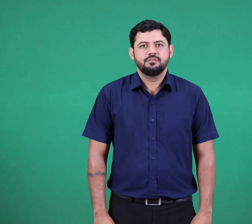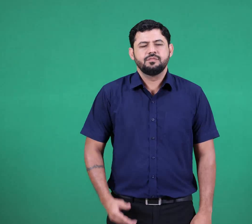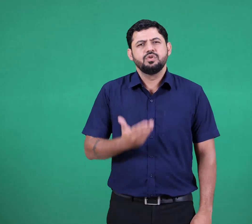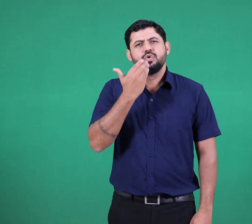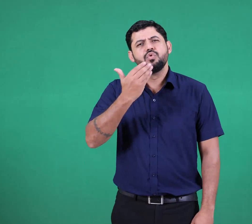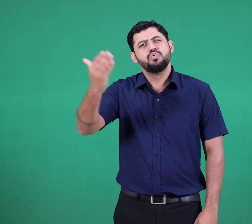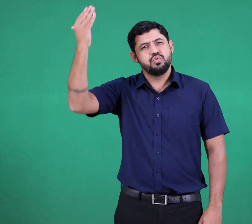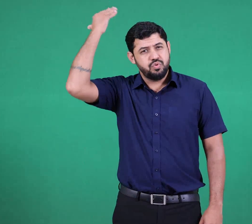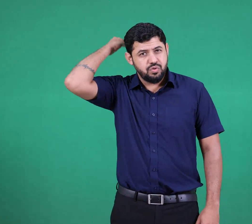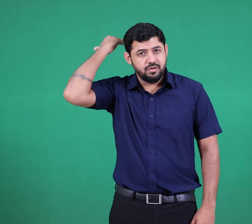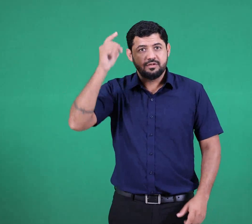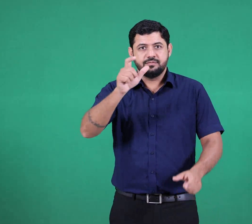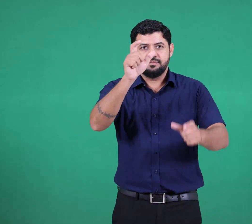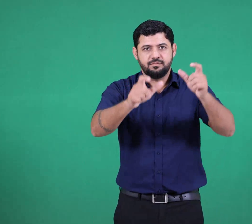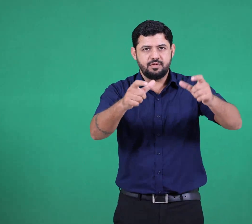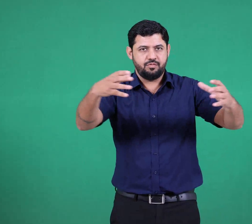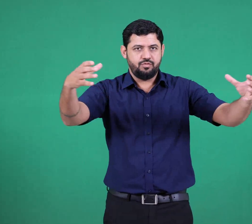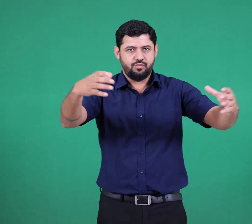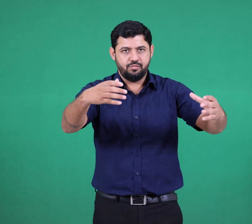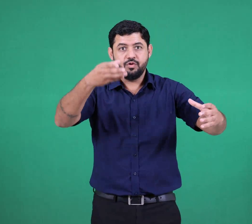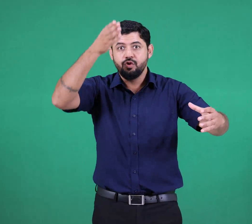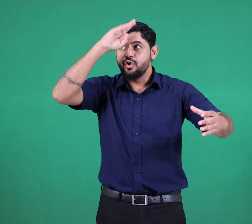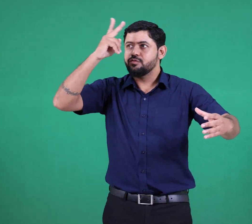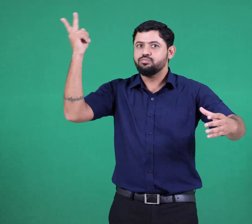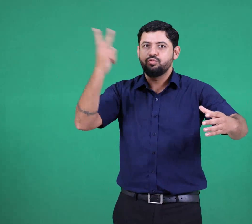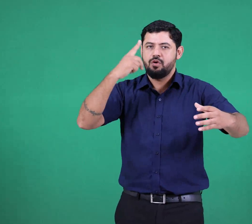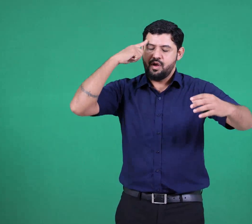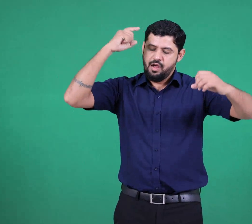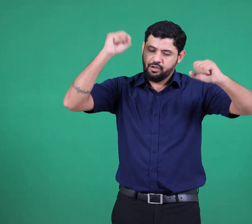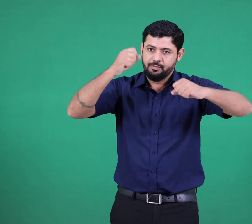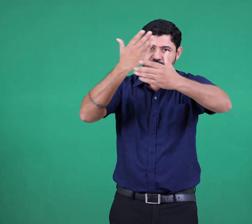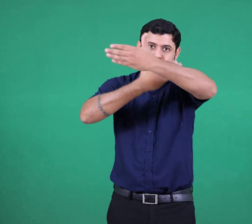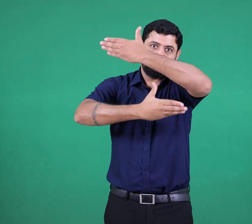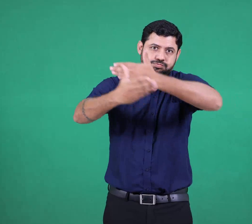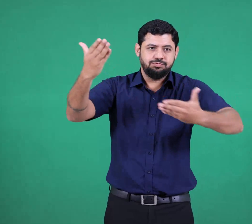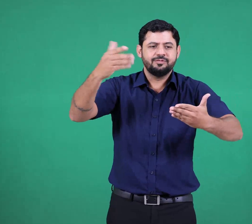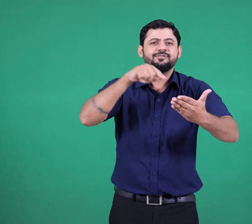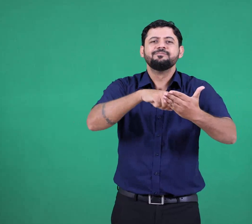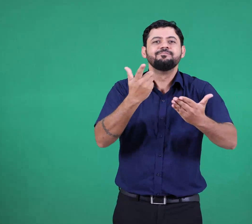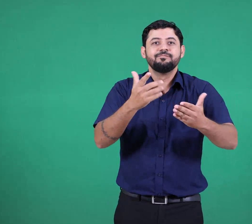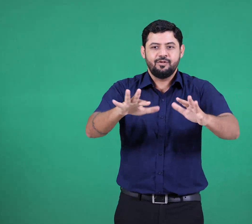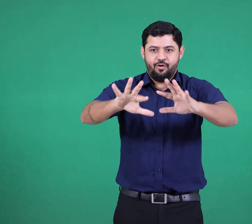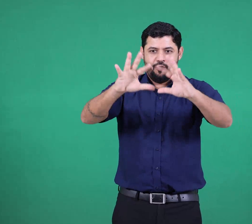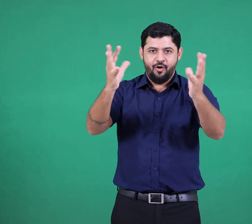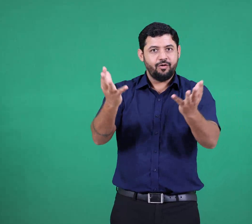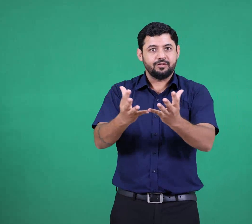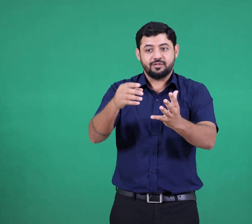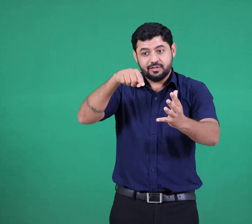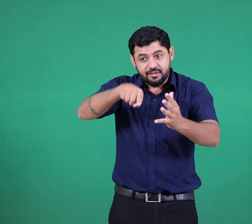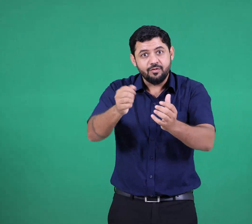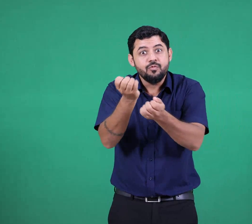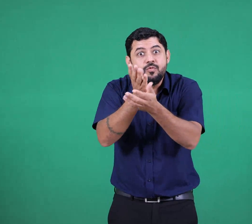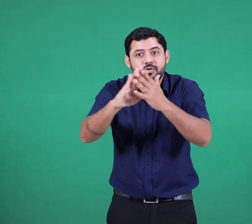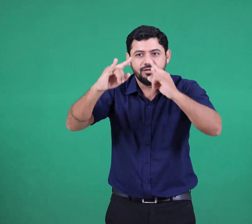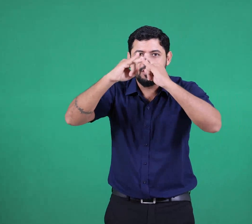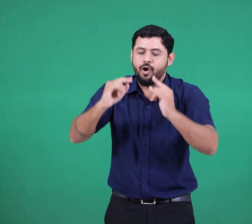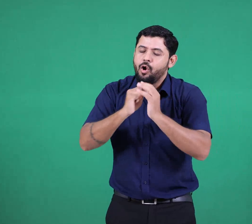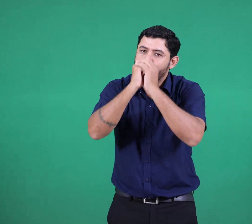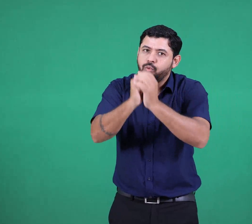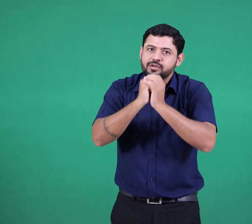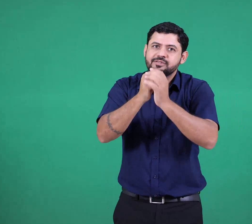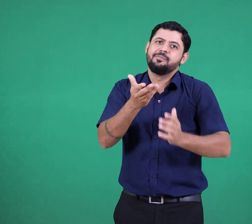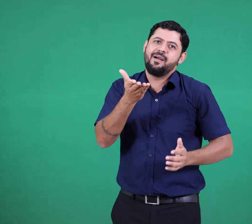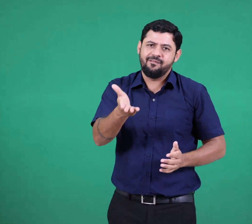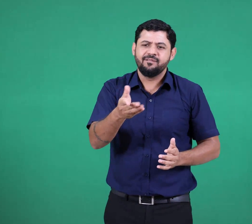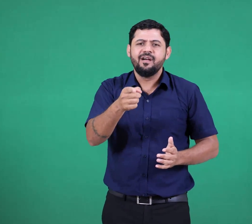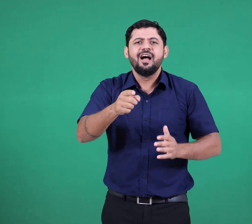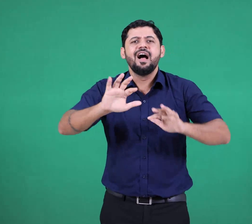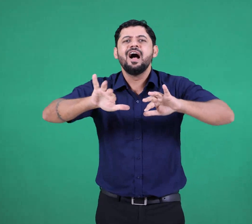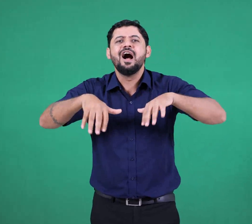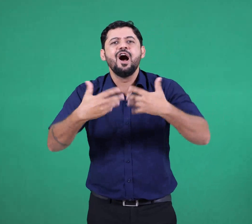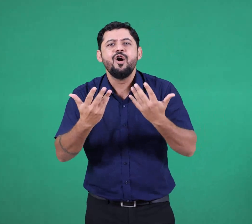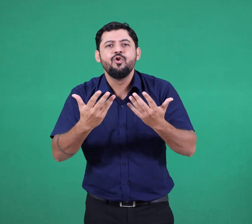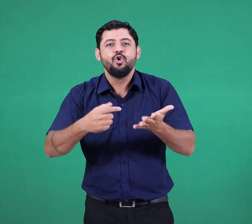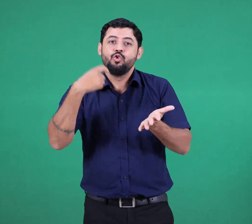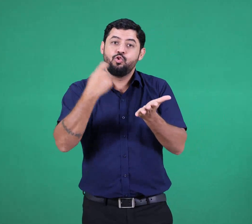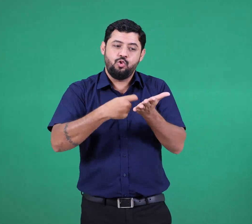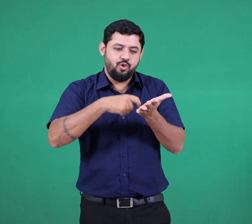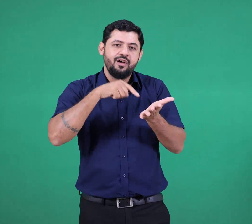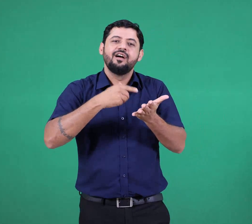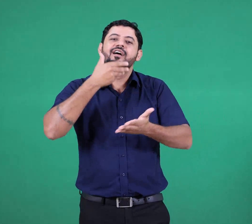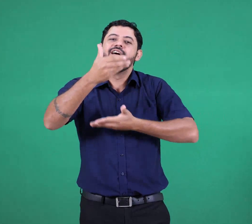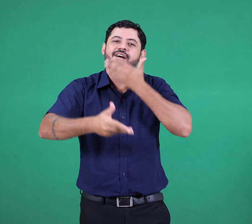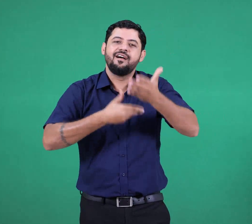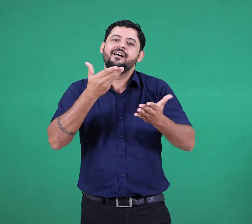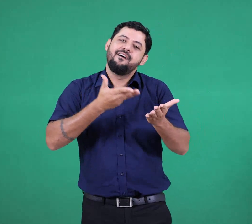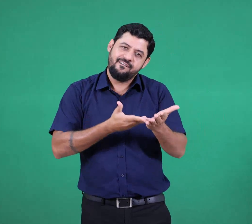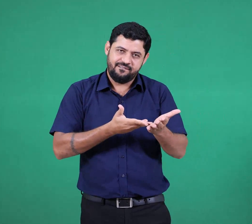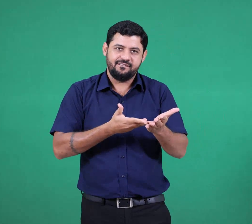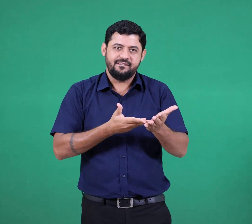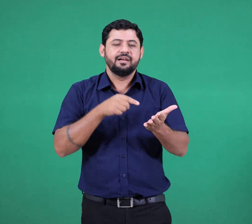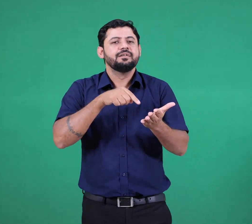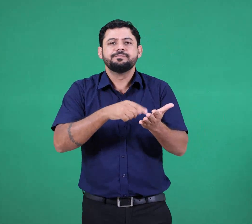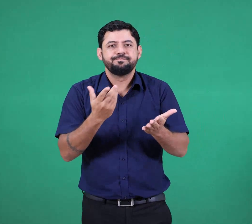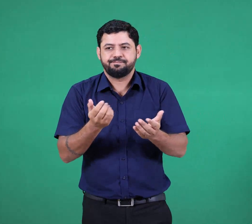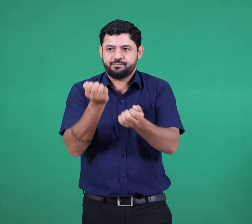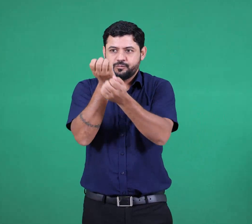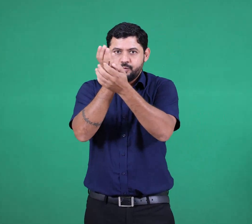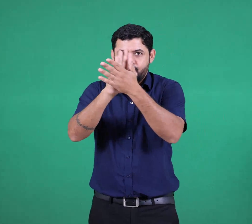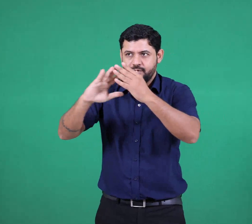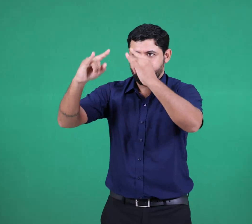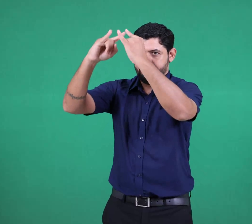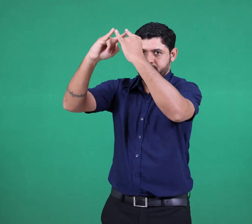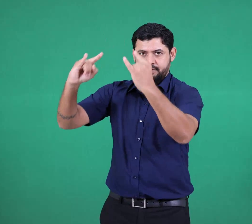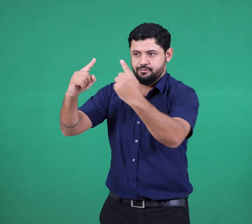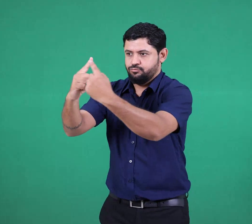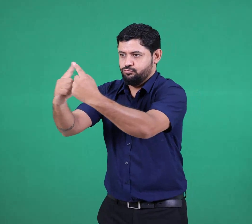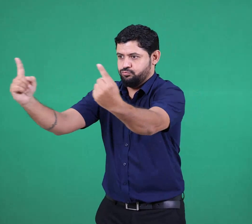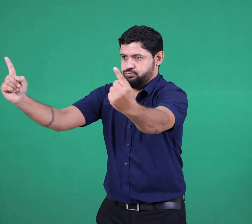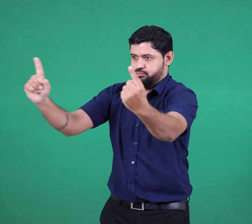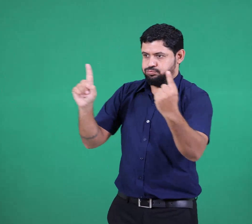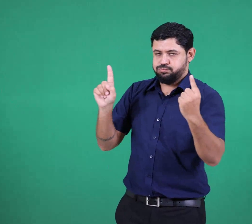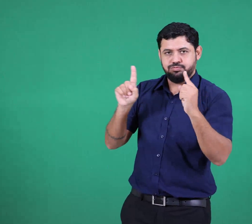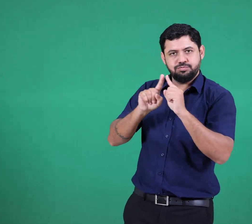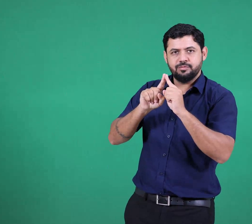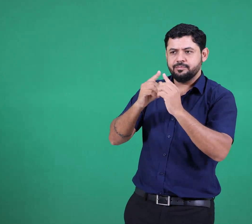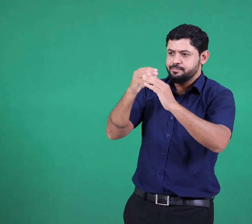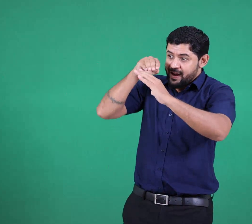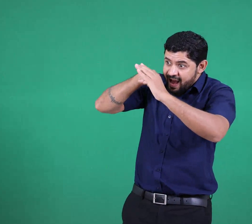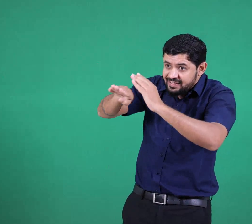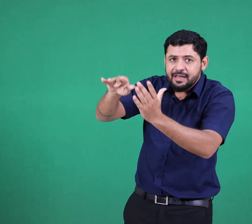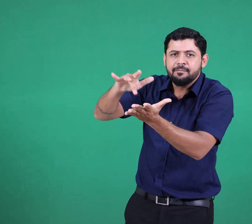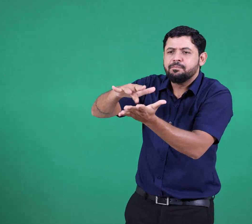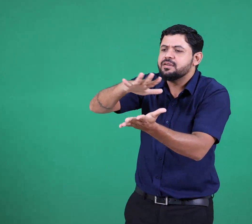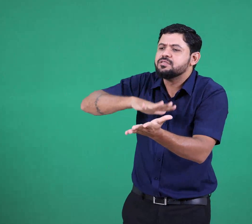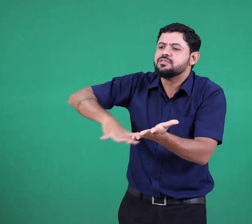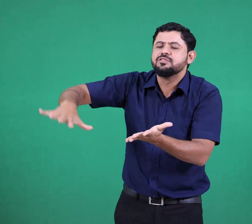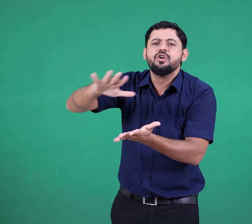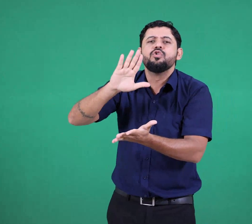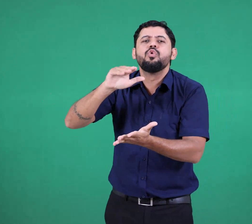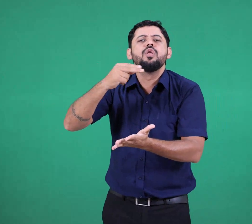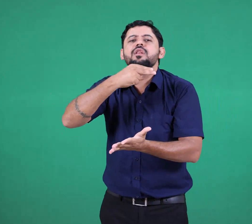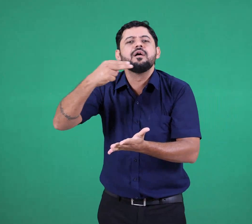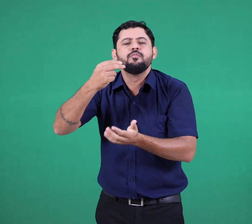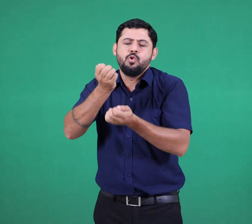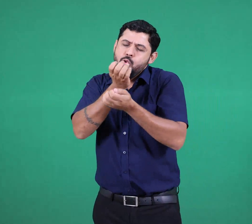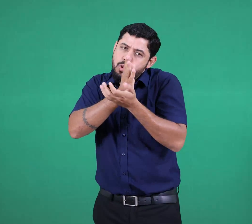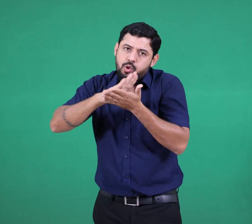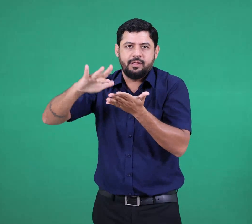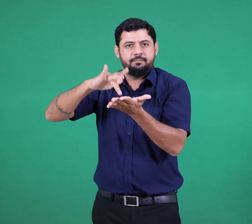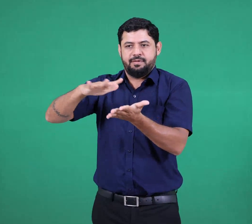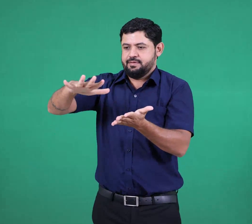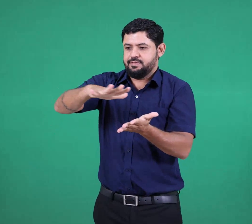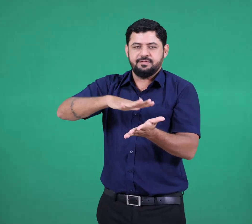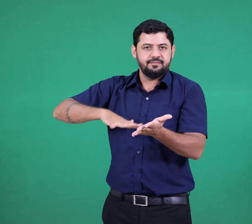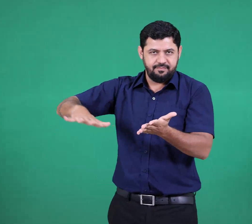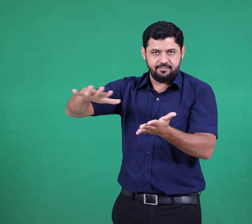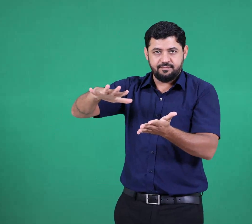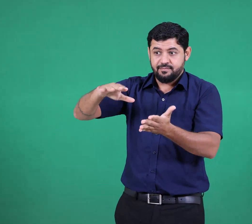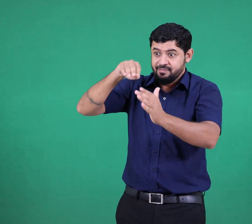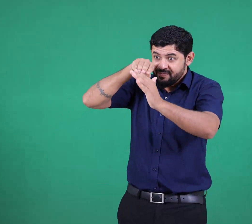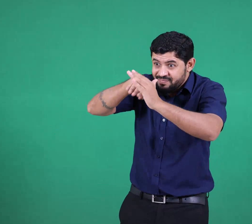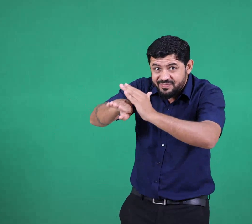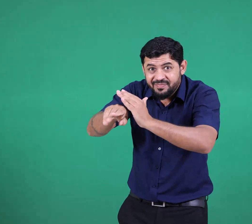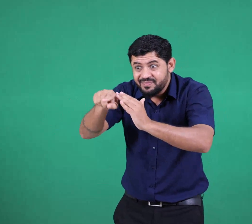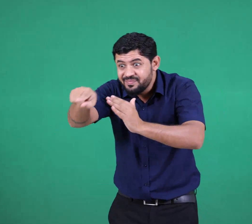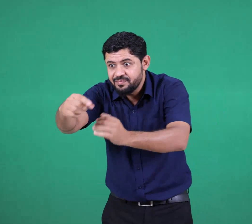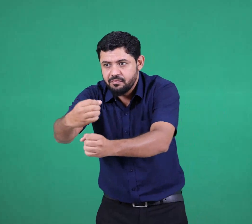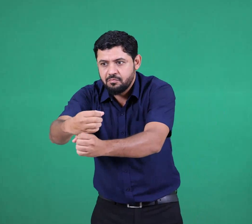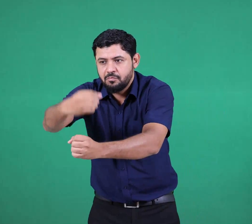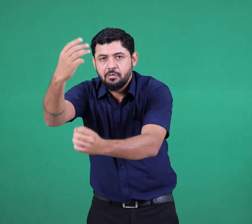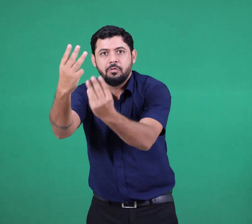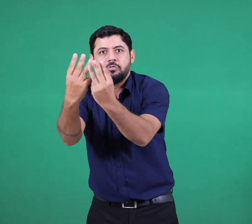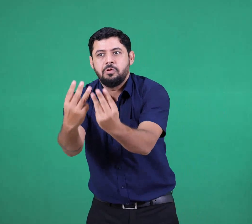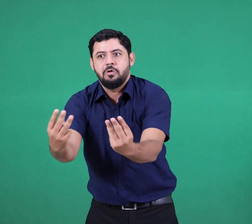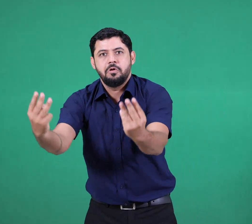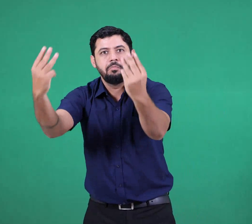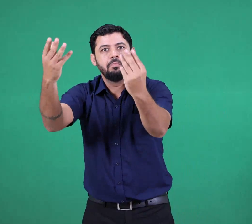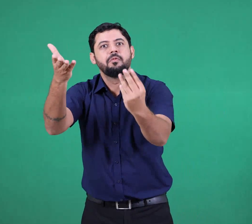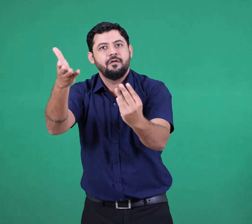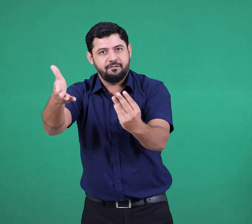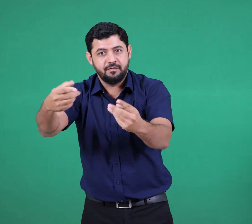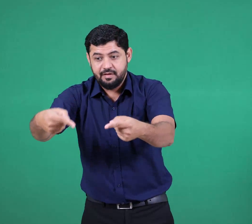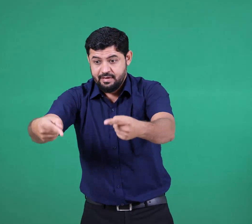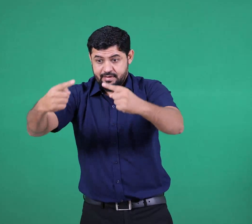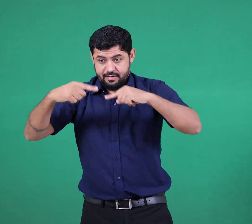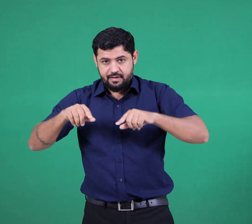Now the first covenant had regulations for worship and also an earthly sanctuary. A tabernacle was prepared.